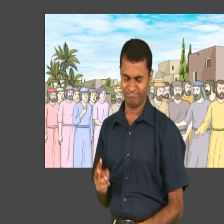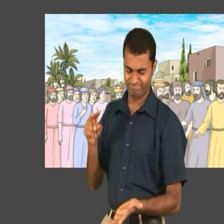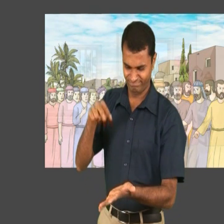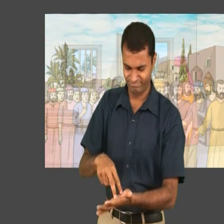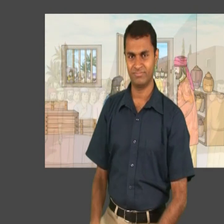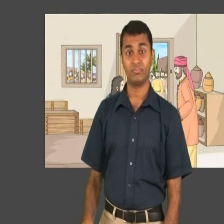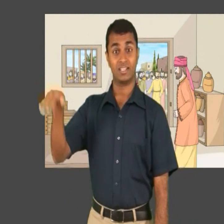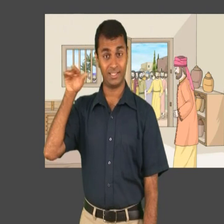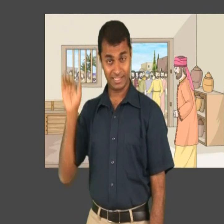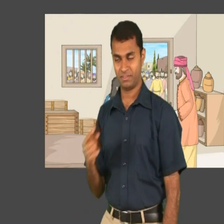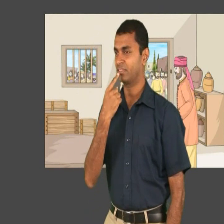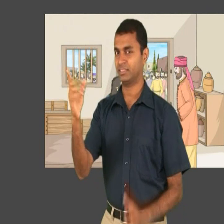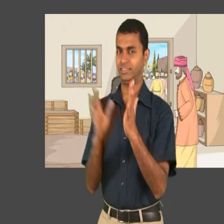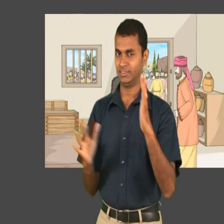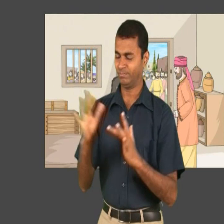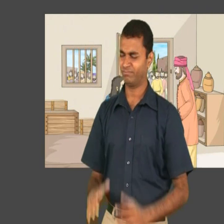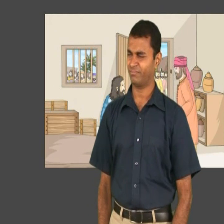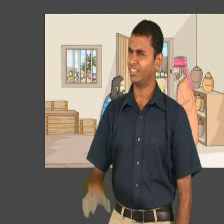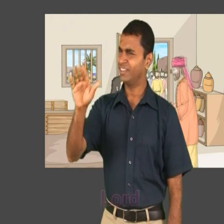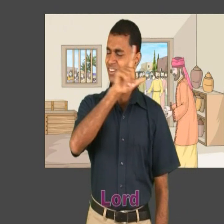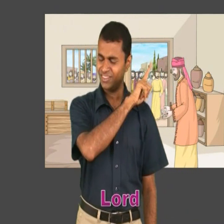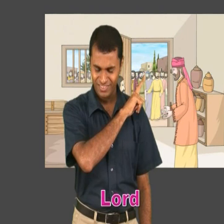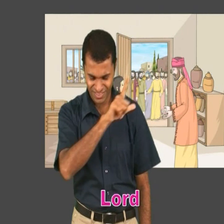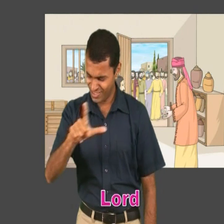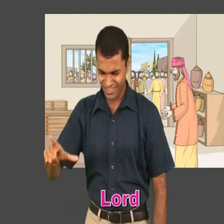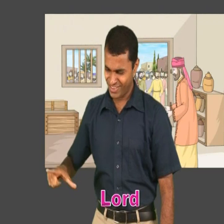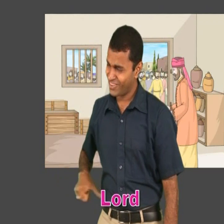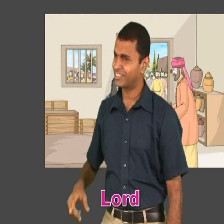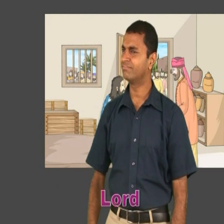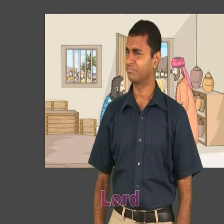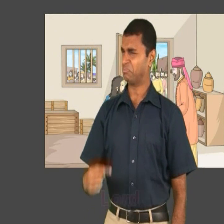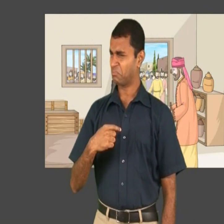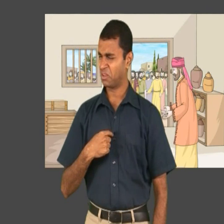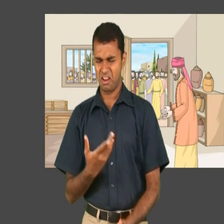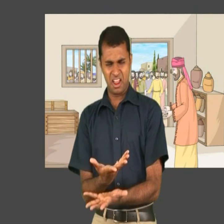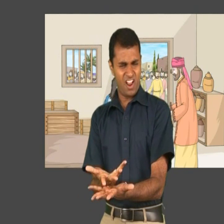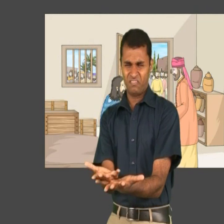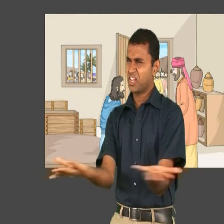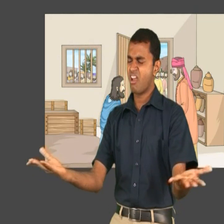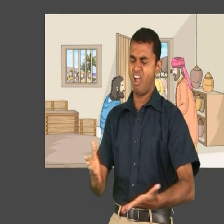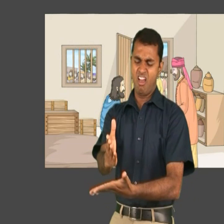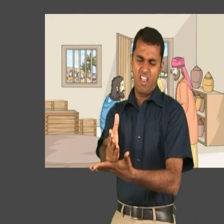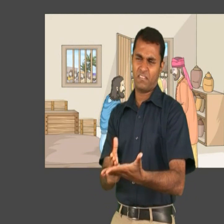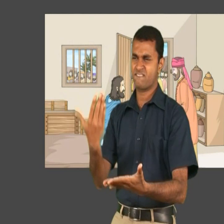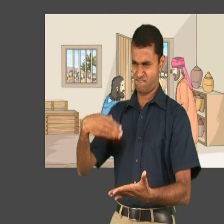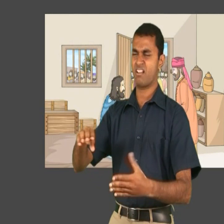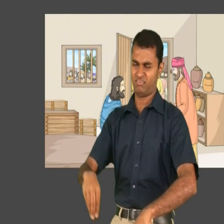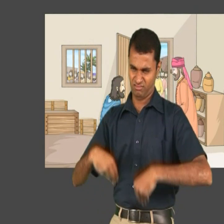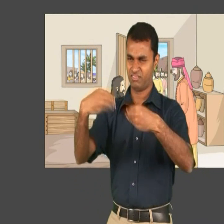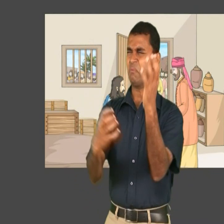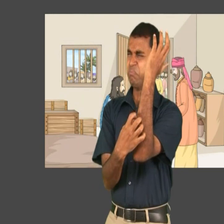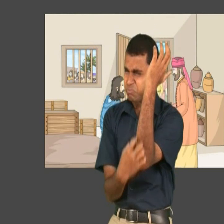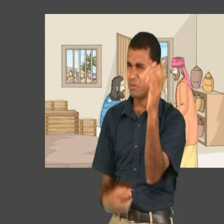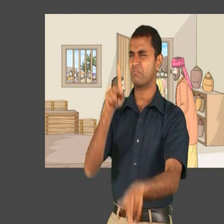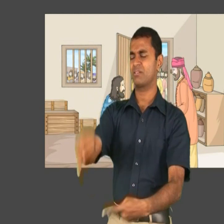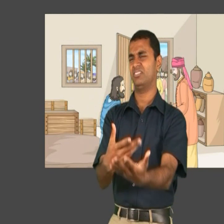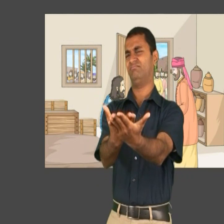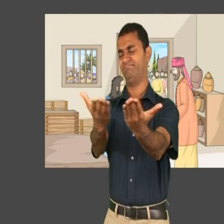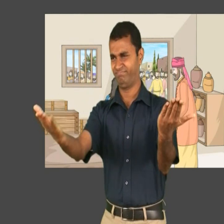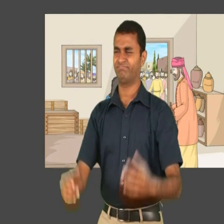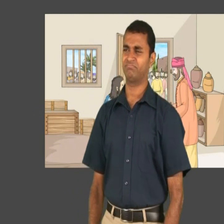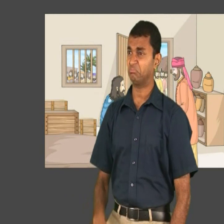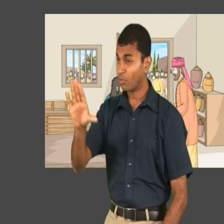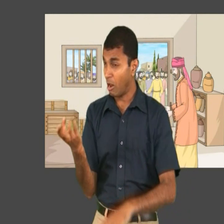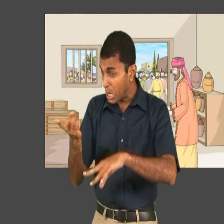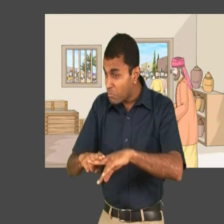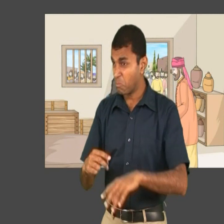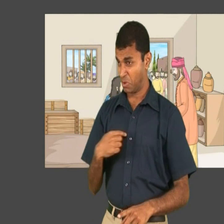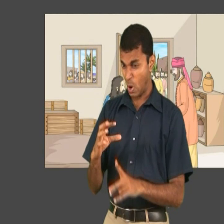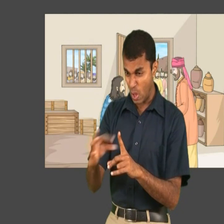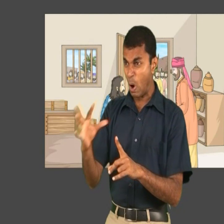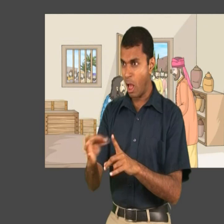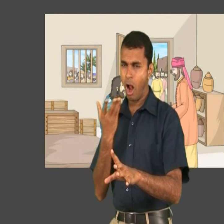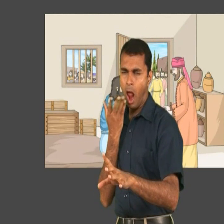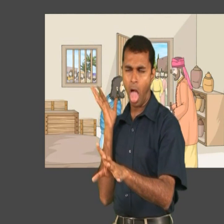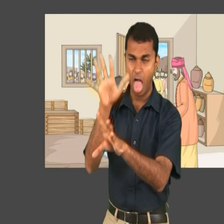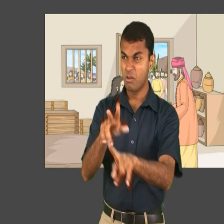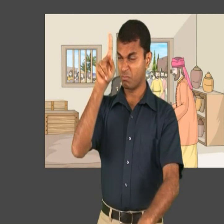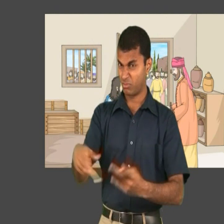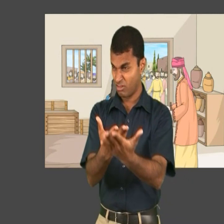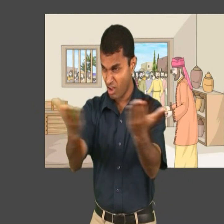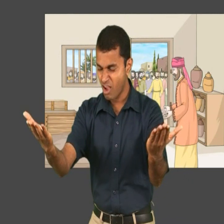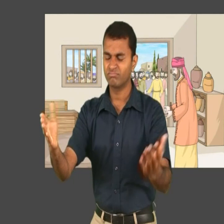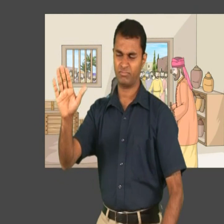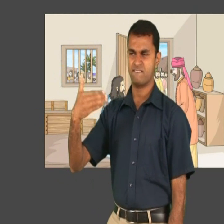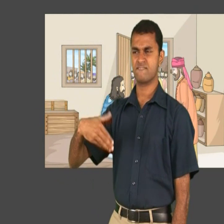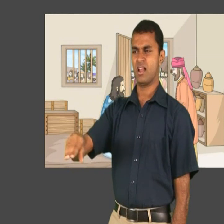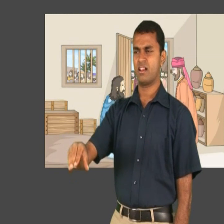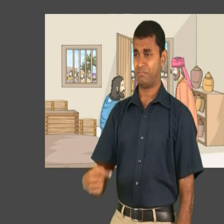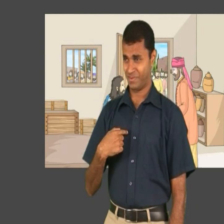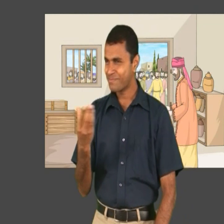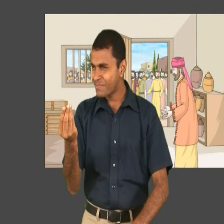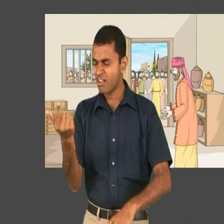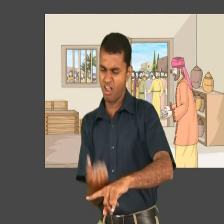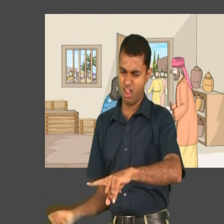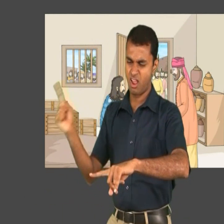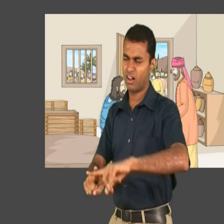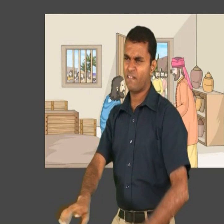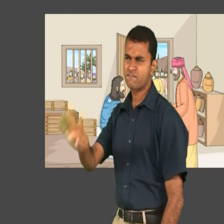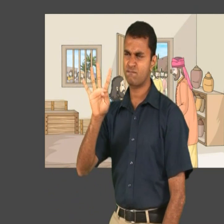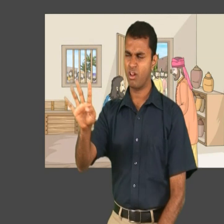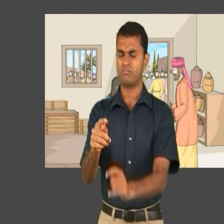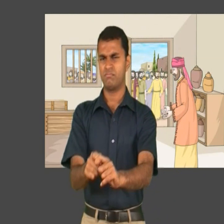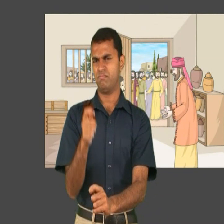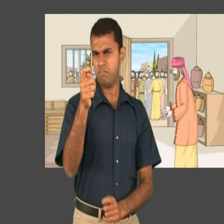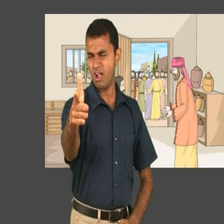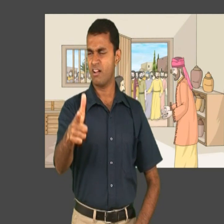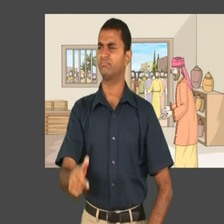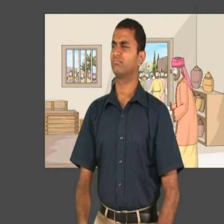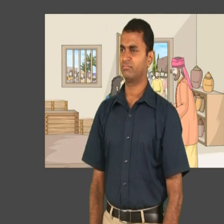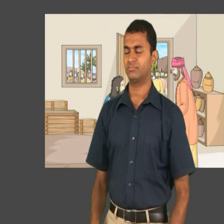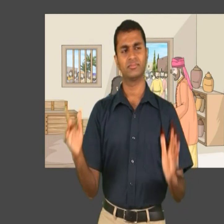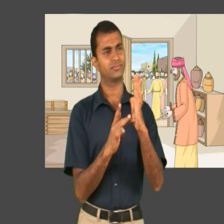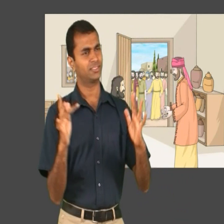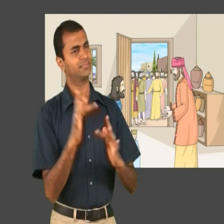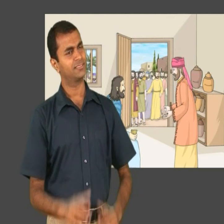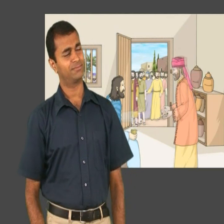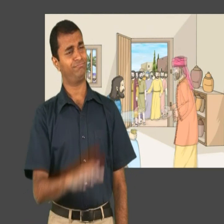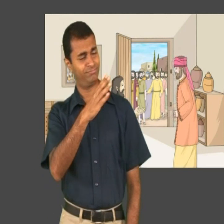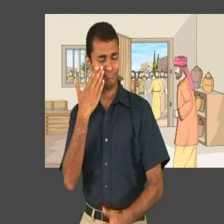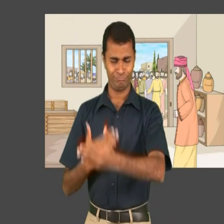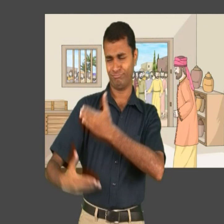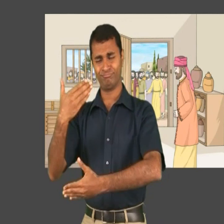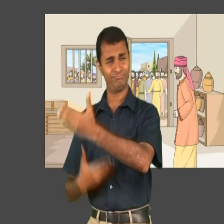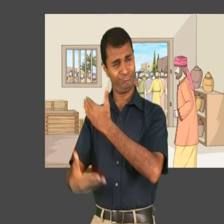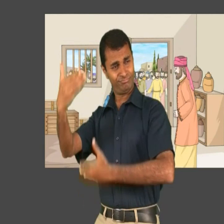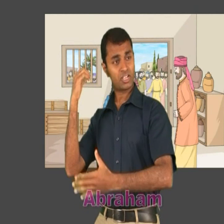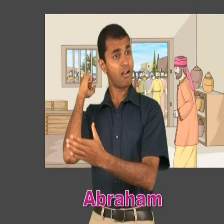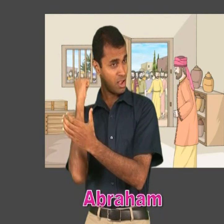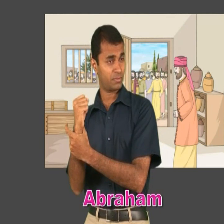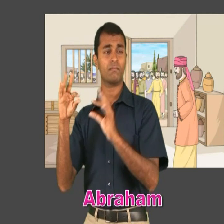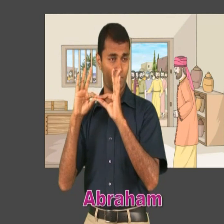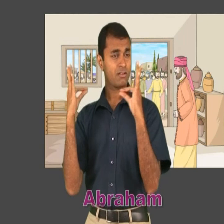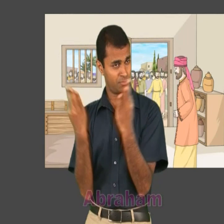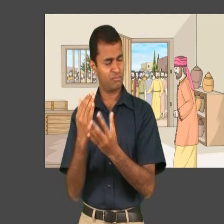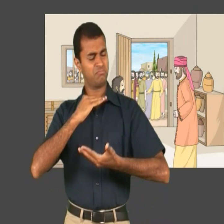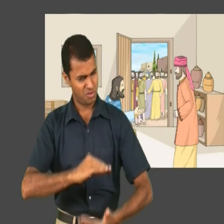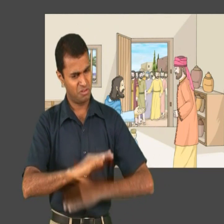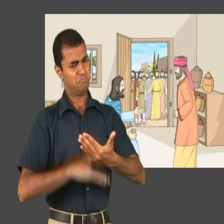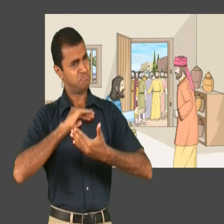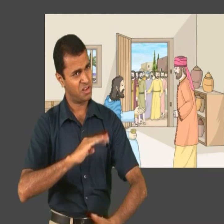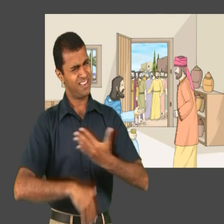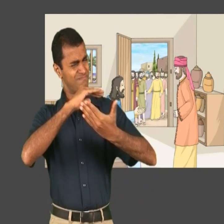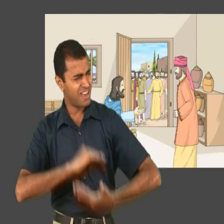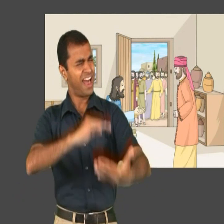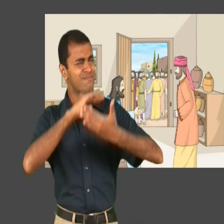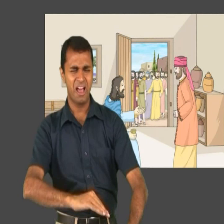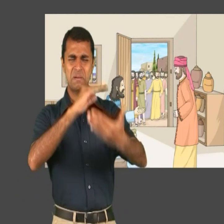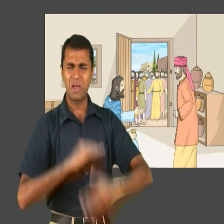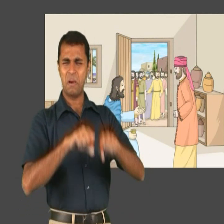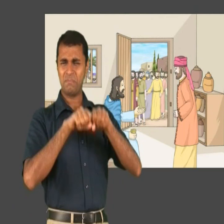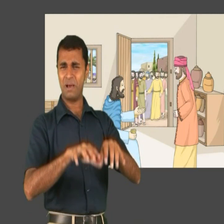But Zacchaeus stood up and said to the Lord, “Look, Lord, half of my possessions I give to the poor, and if I have cheated anyone, I will repay it fourfold.”